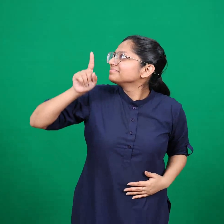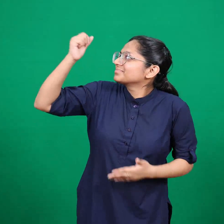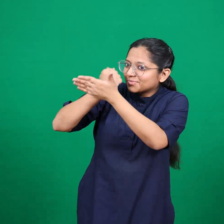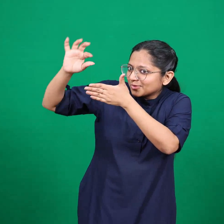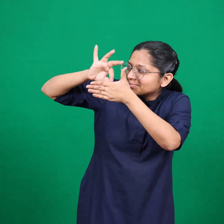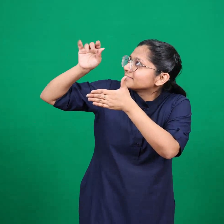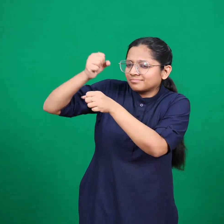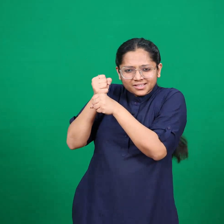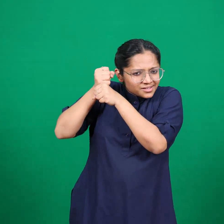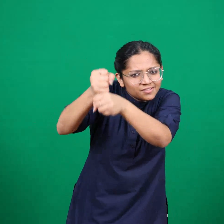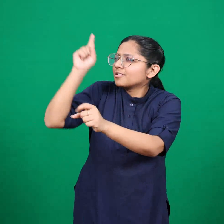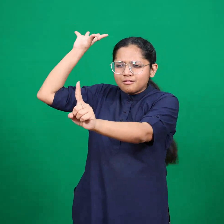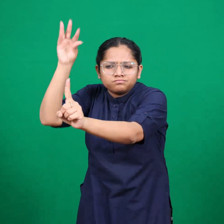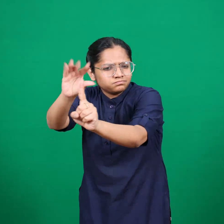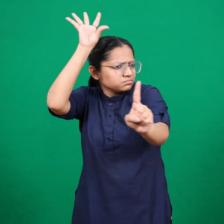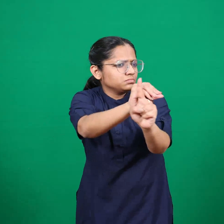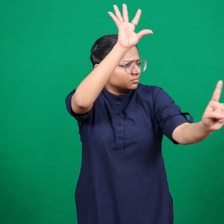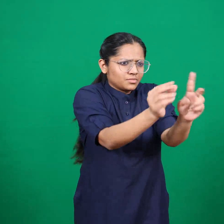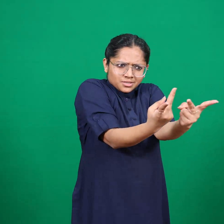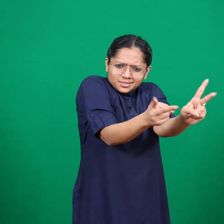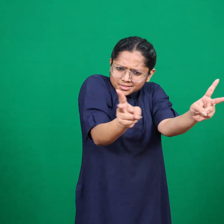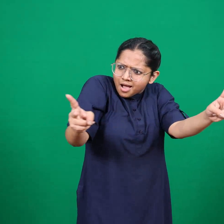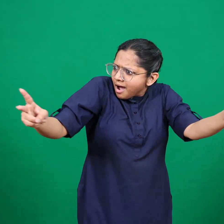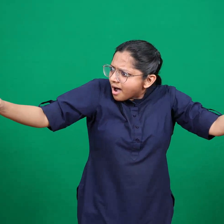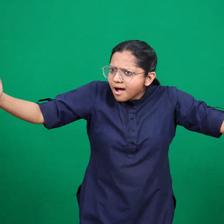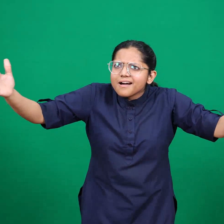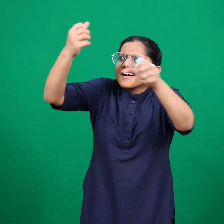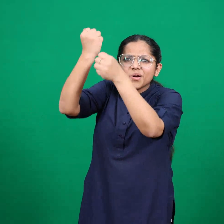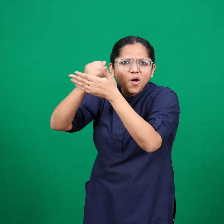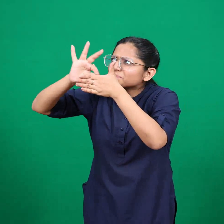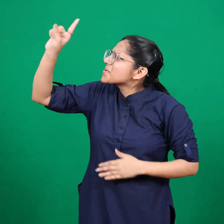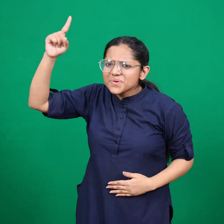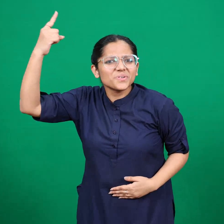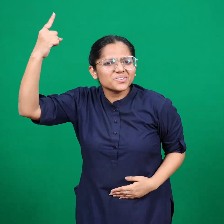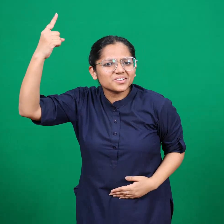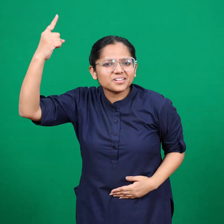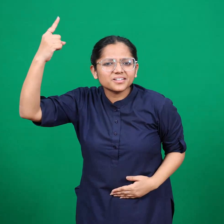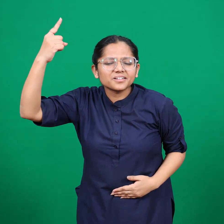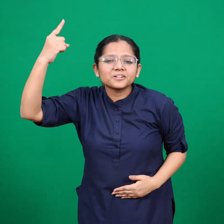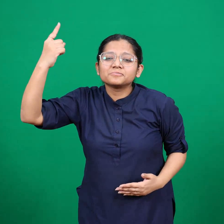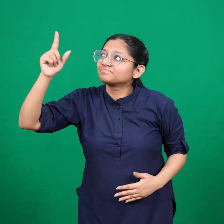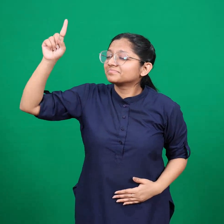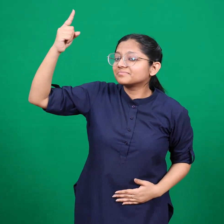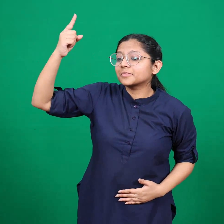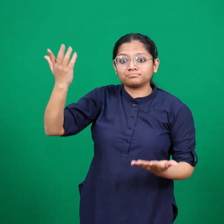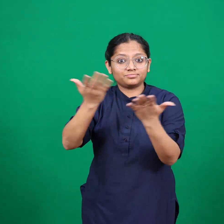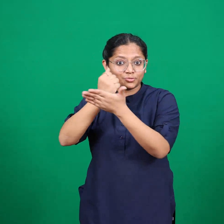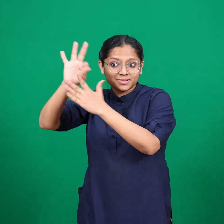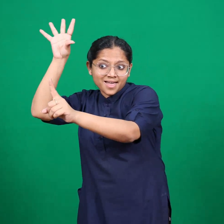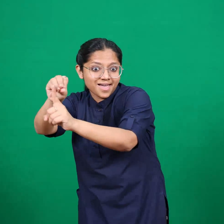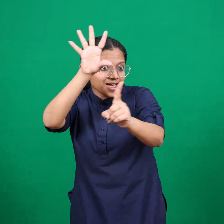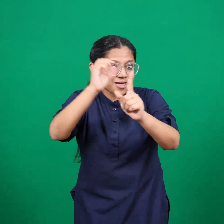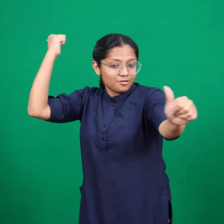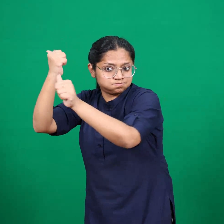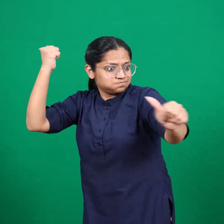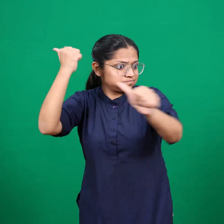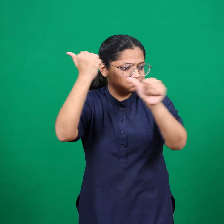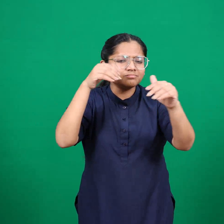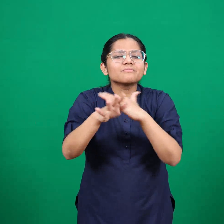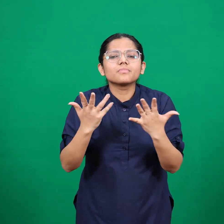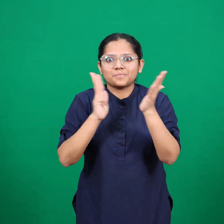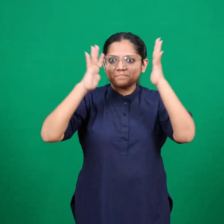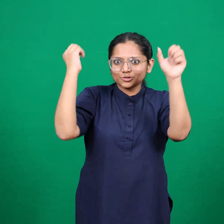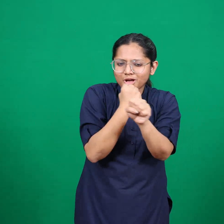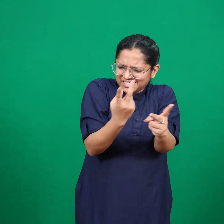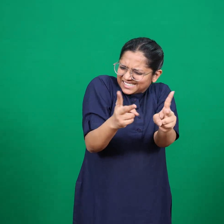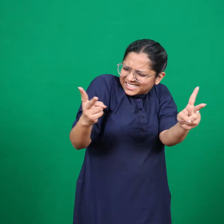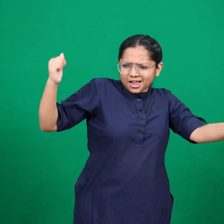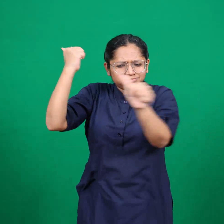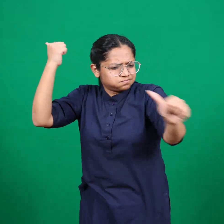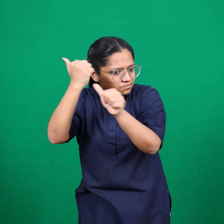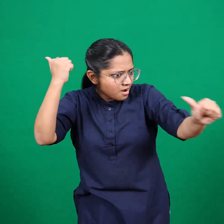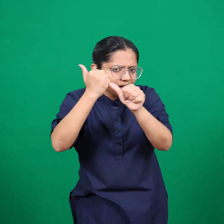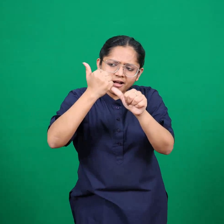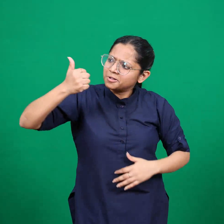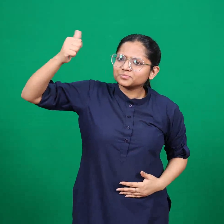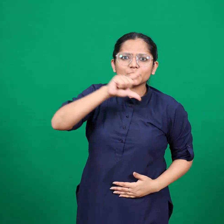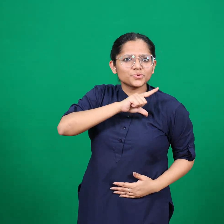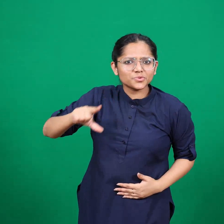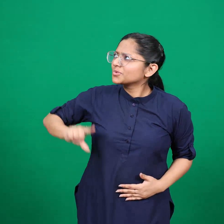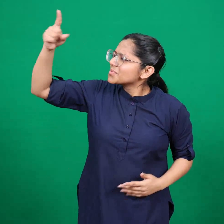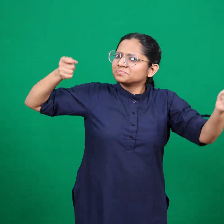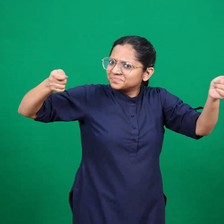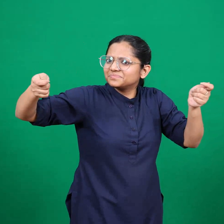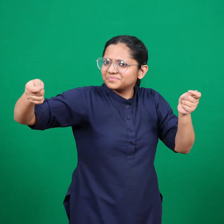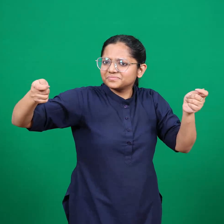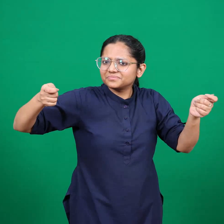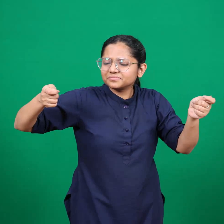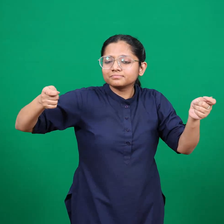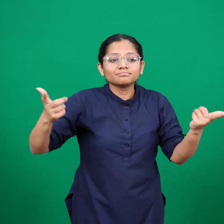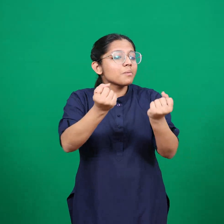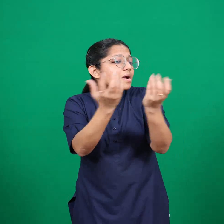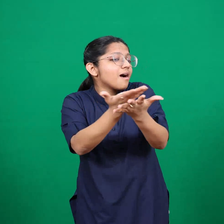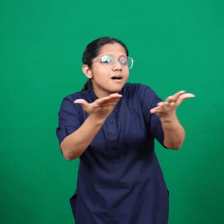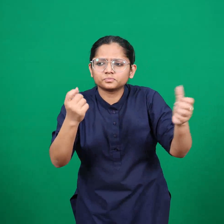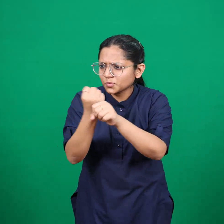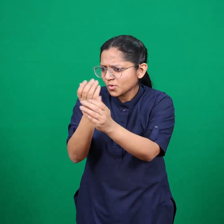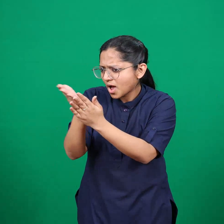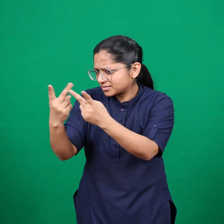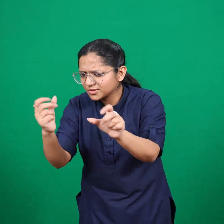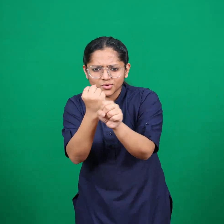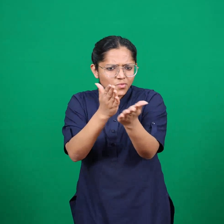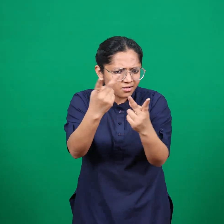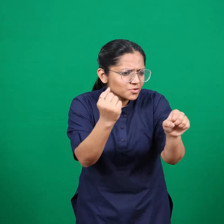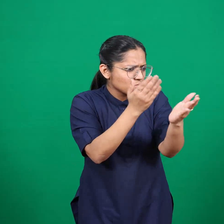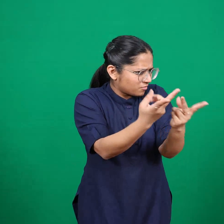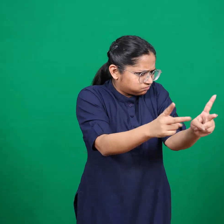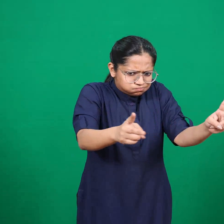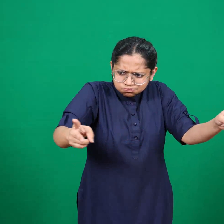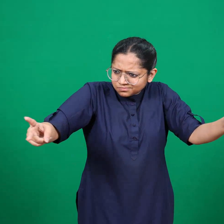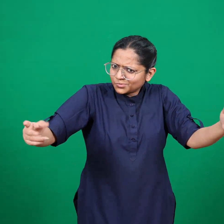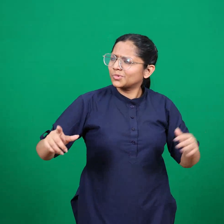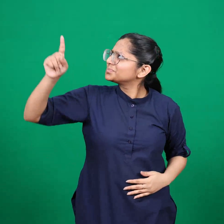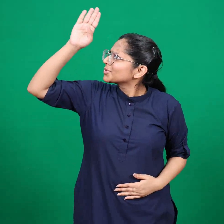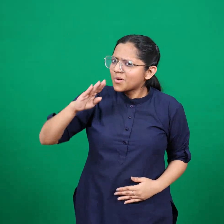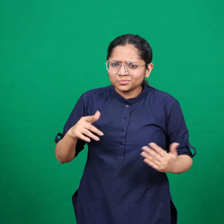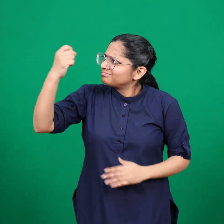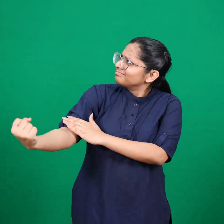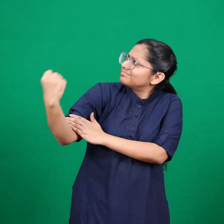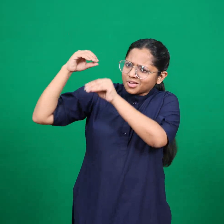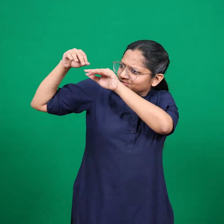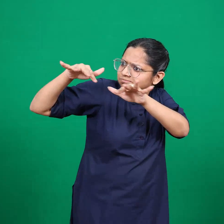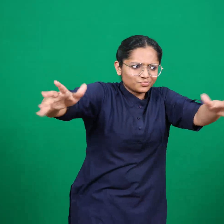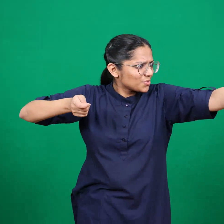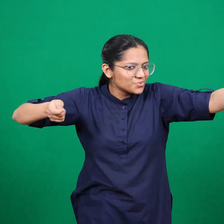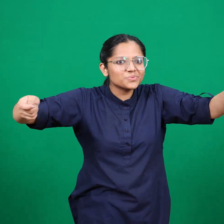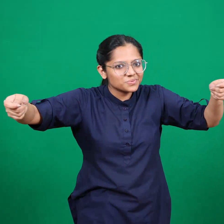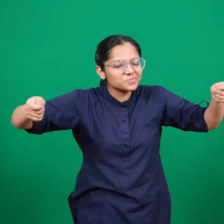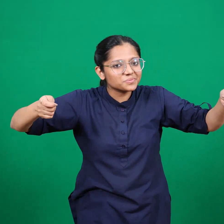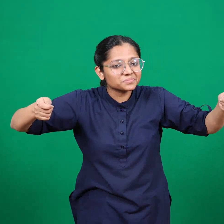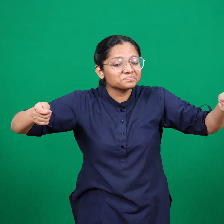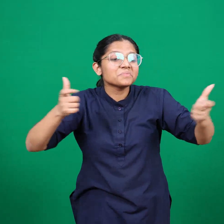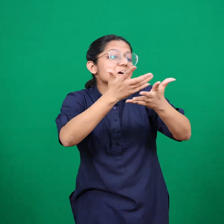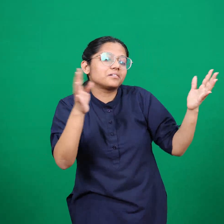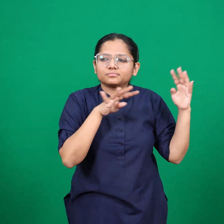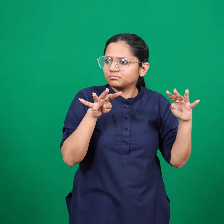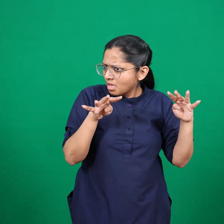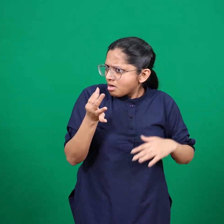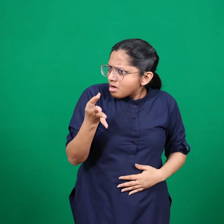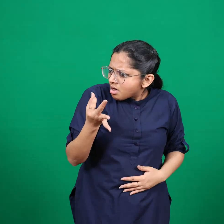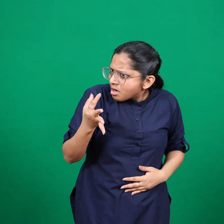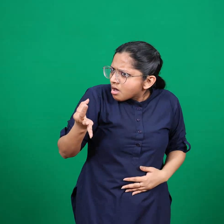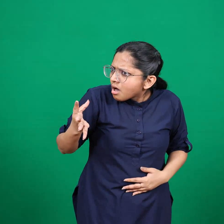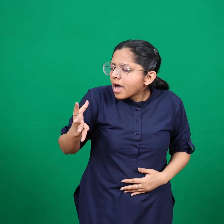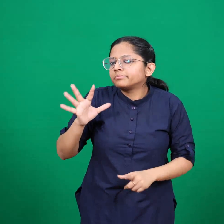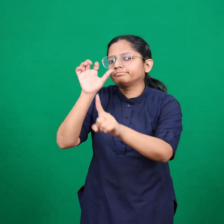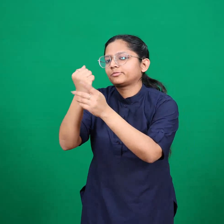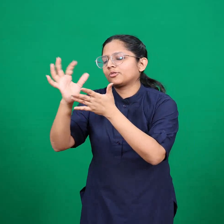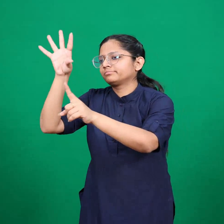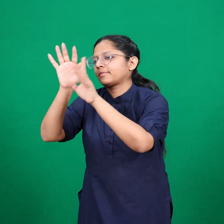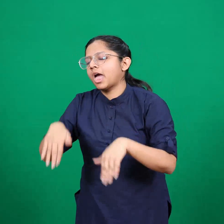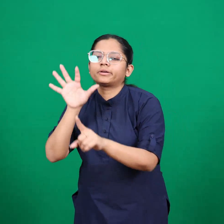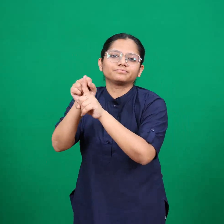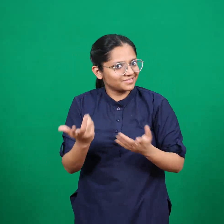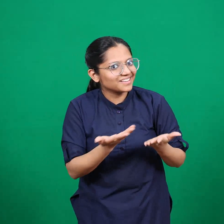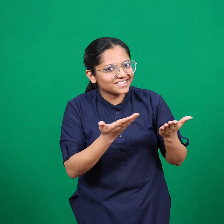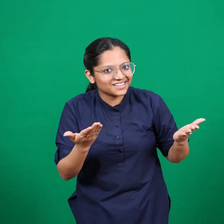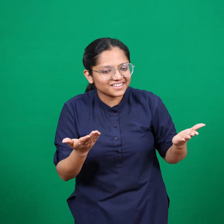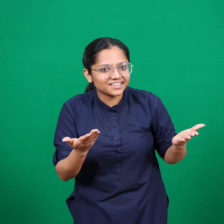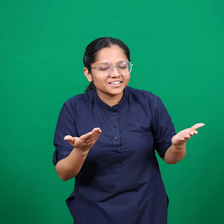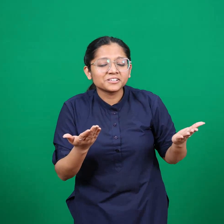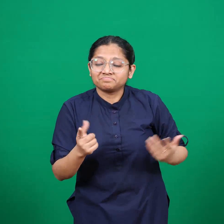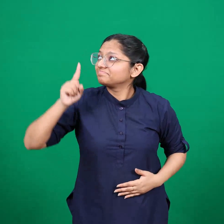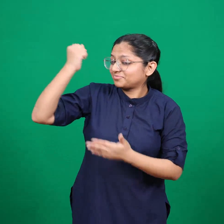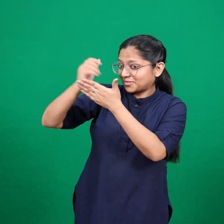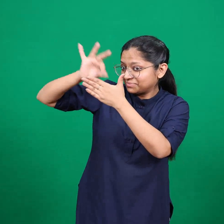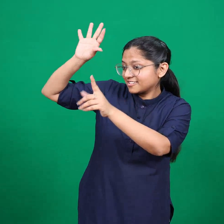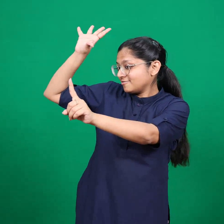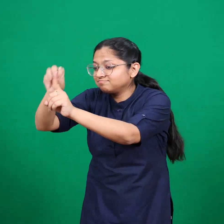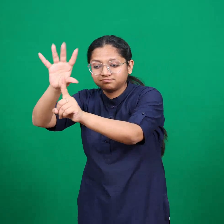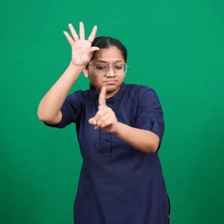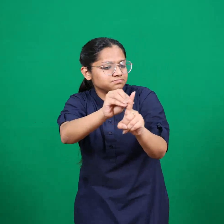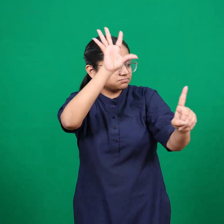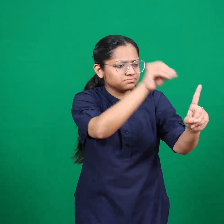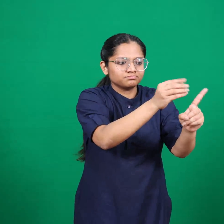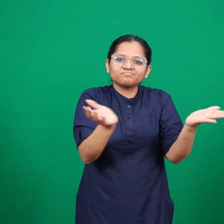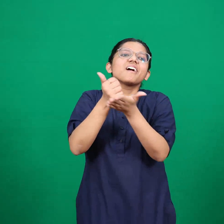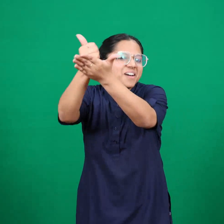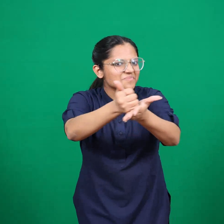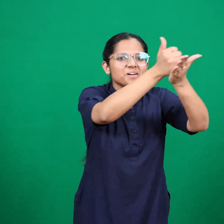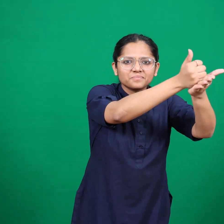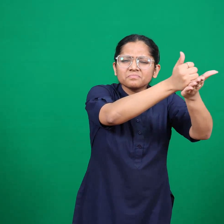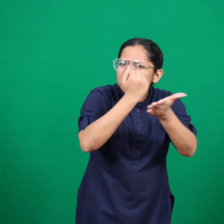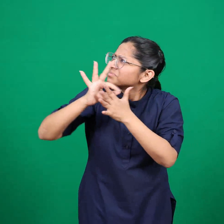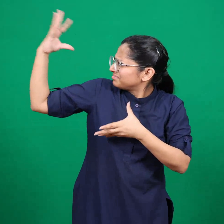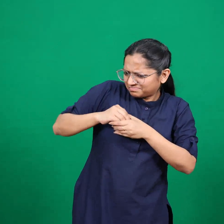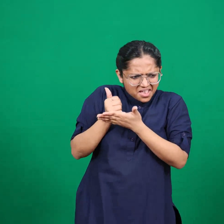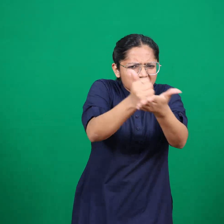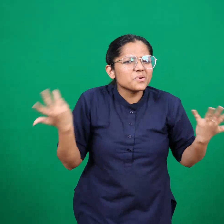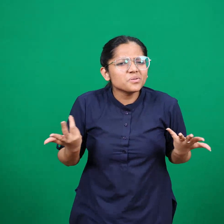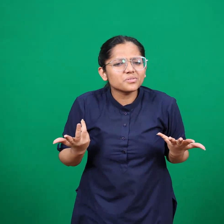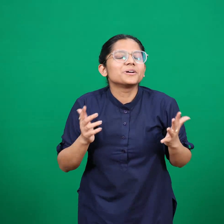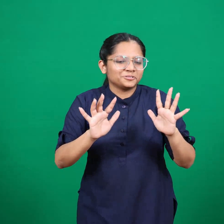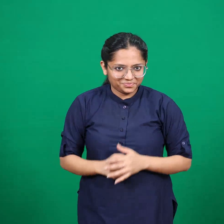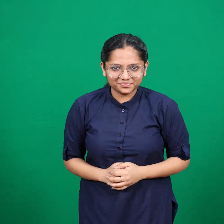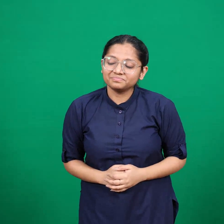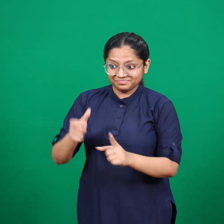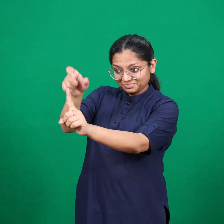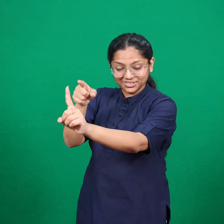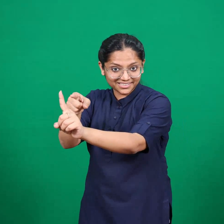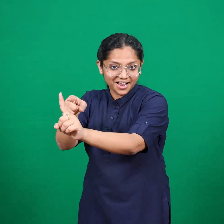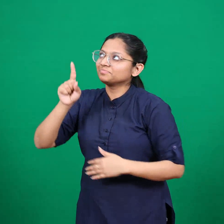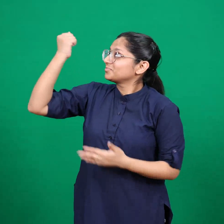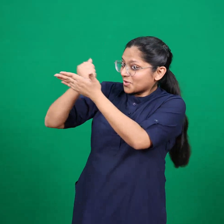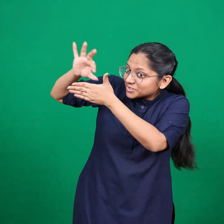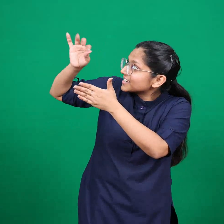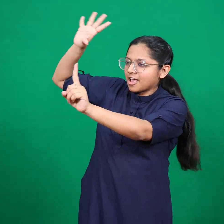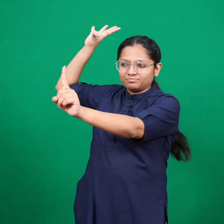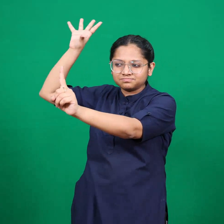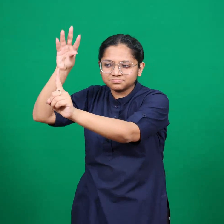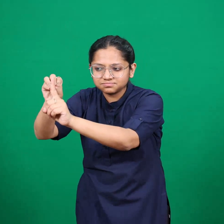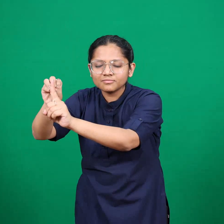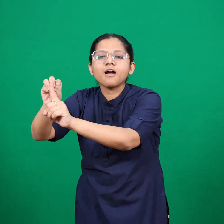There are different gifts, but the same Spirit. There are different ministries, but the same Lord. There are different ways of working, but the same God works all things in all people.